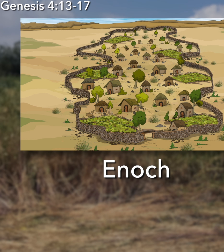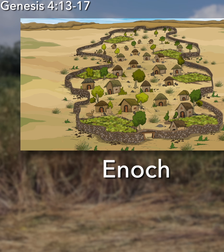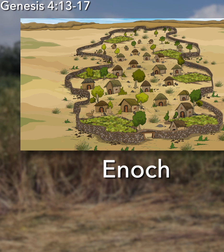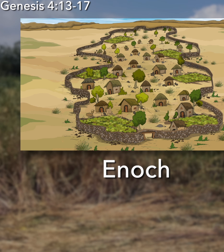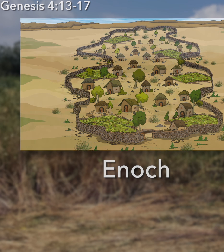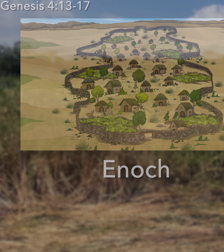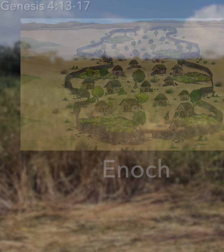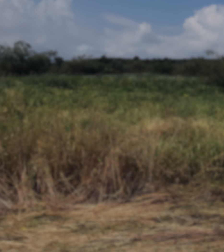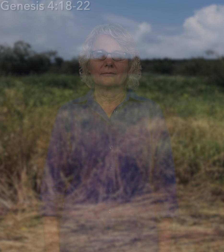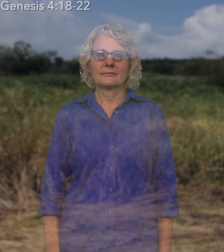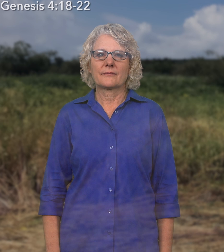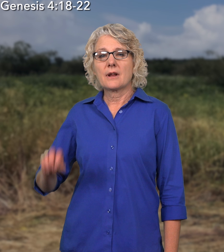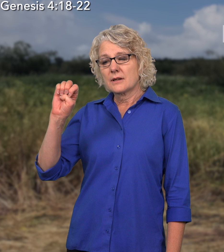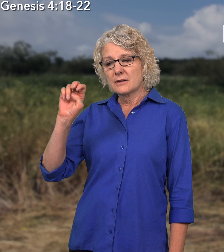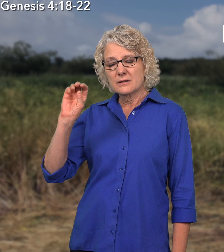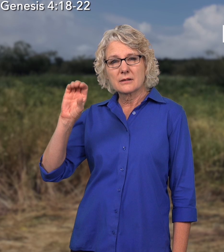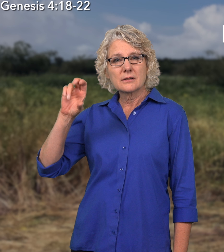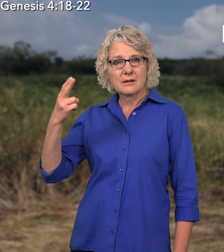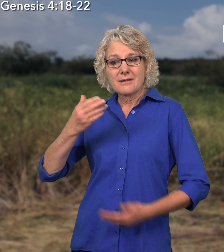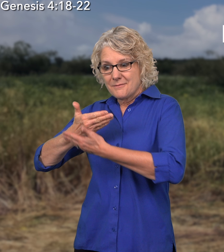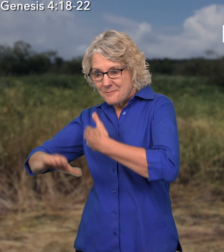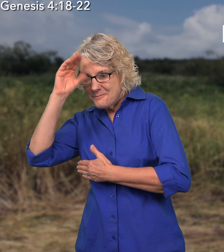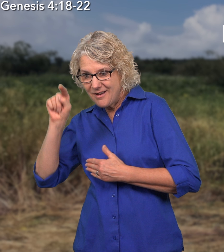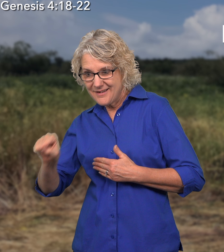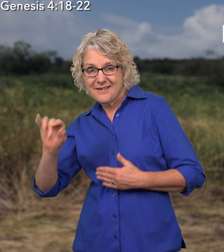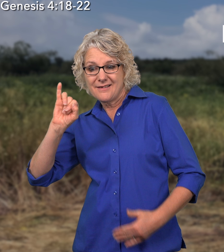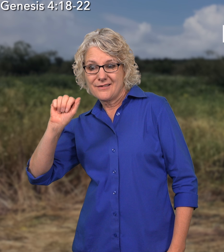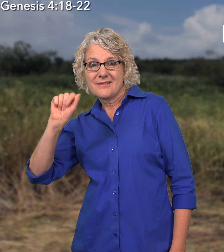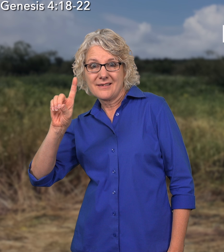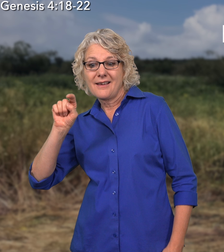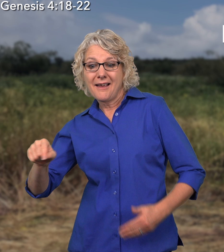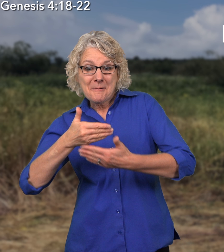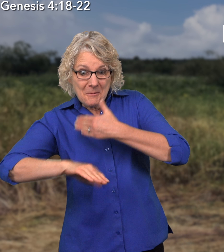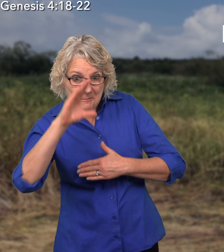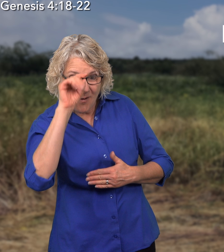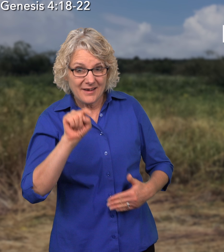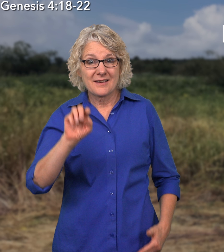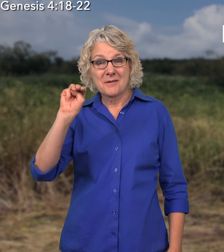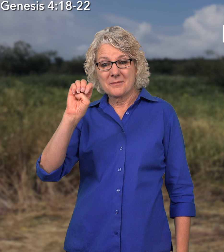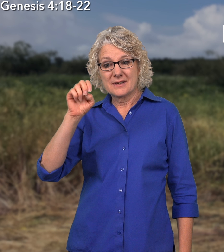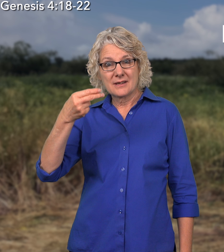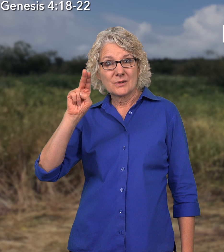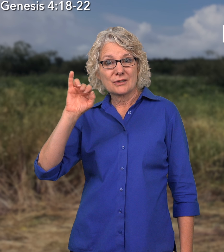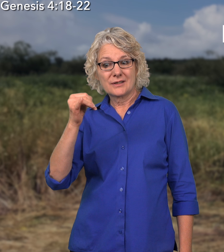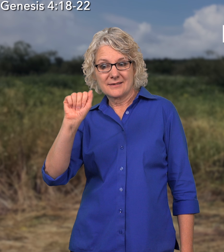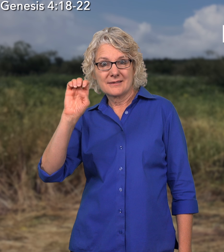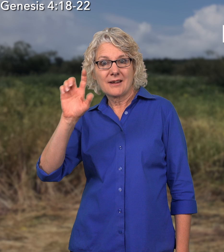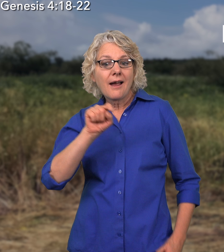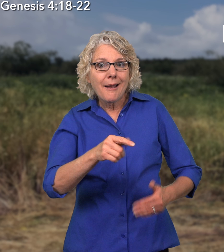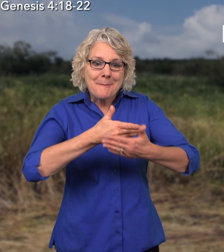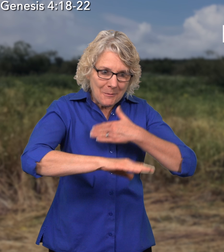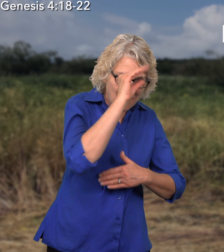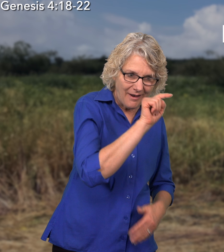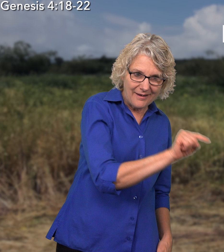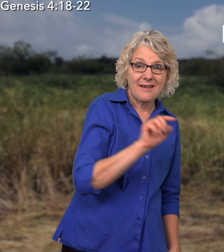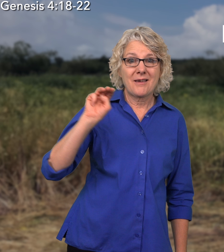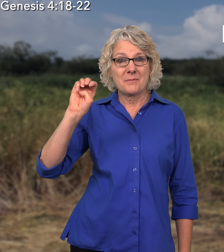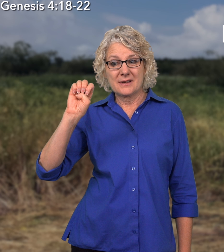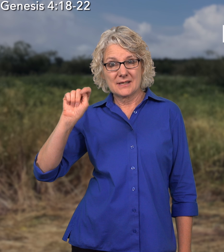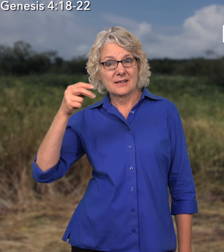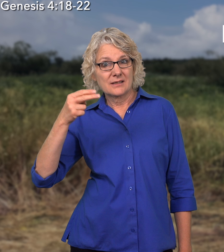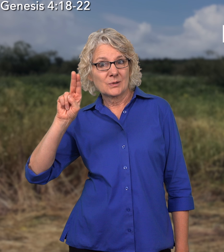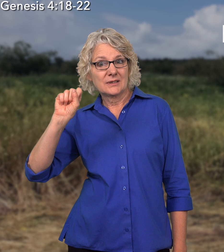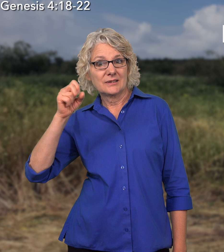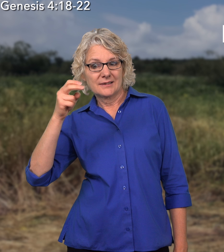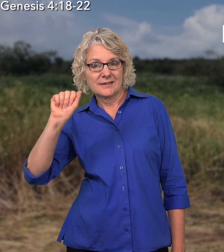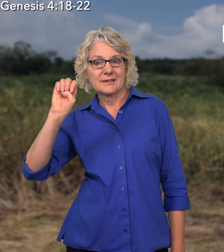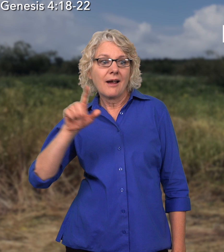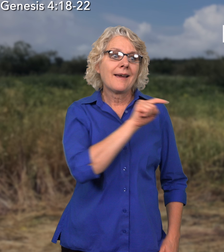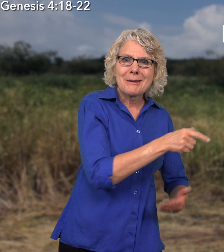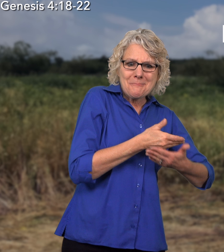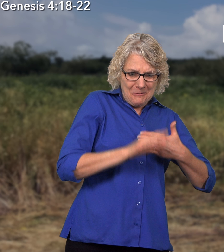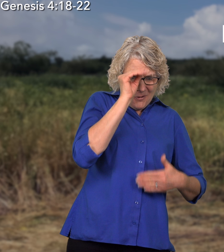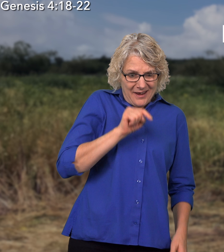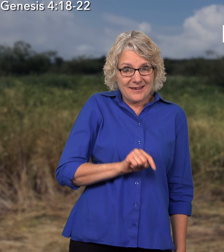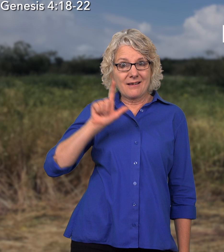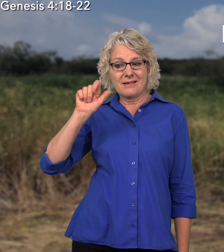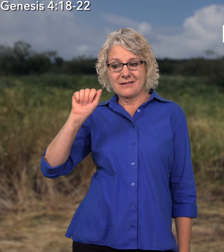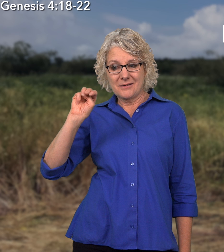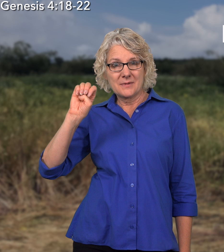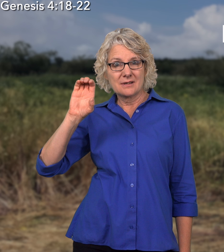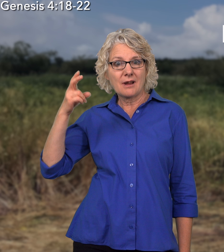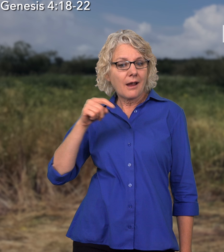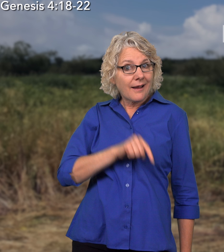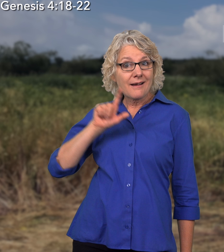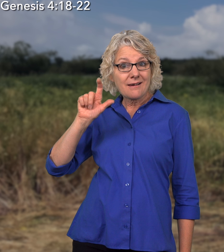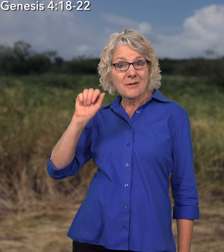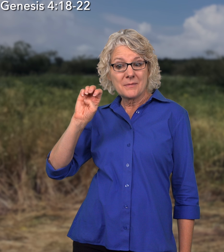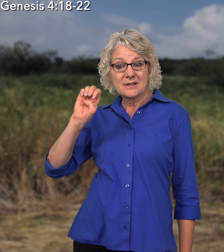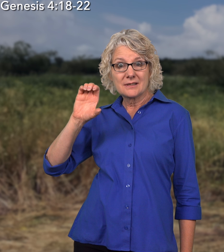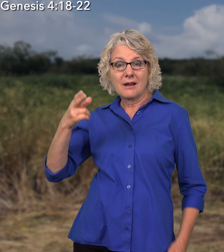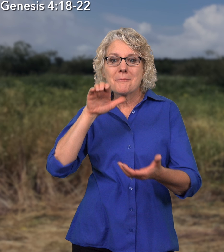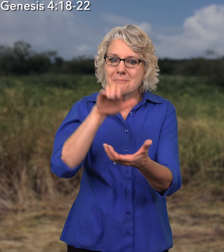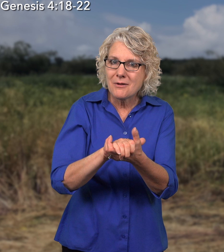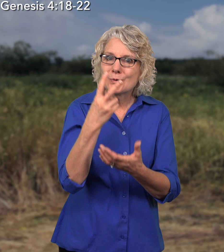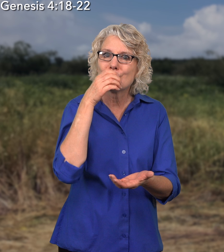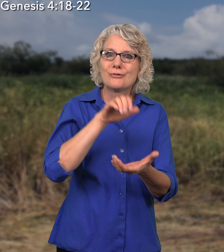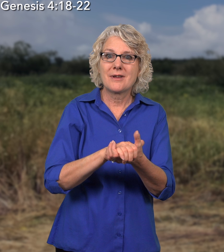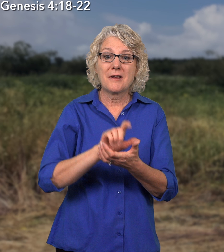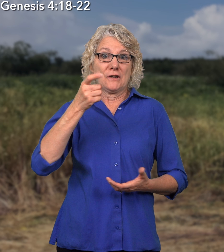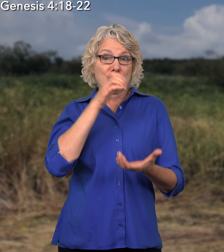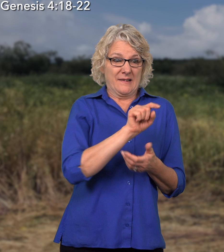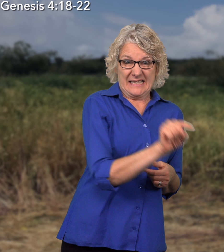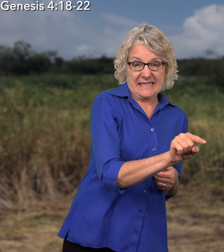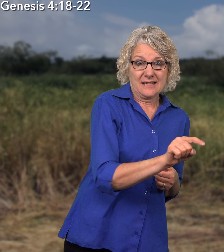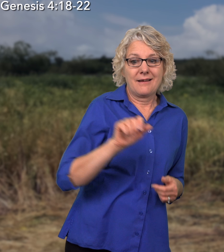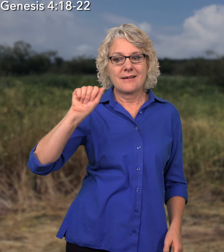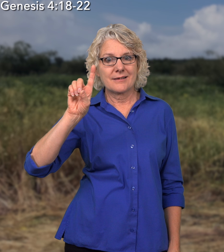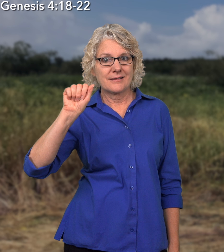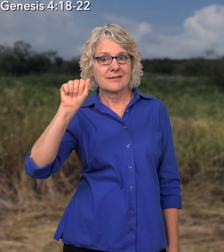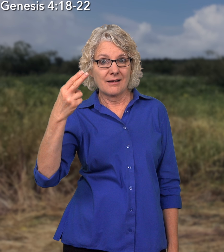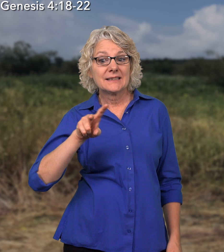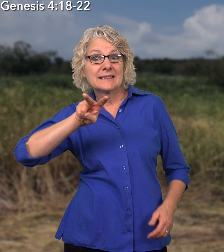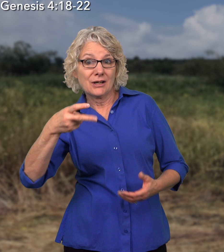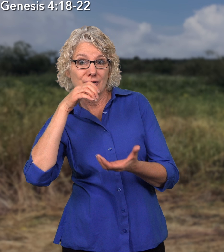Now to Enoch was born Irad, and Irad was the father of Mehujael, and Mehujael was the father of Methusael, and Methusael was the father of Lamech.